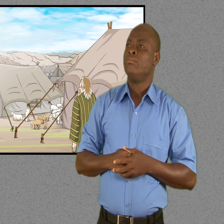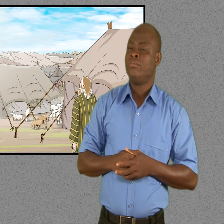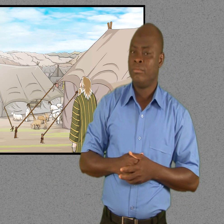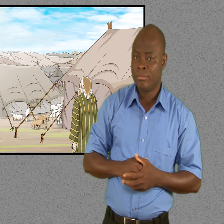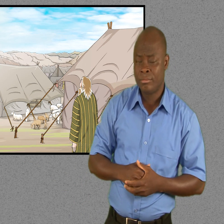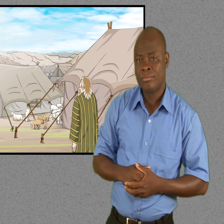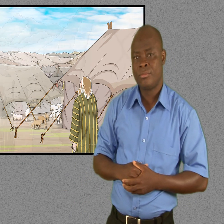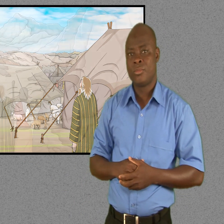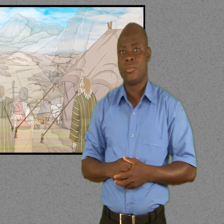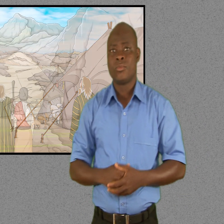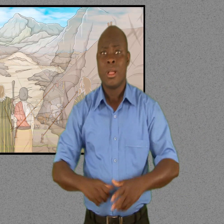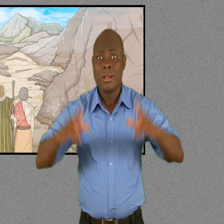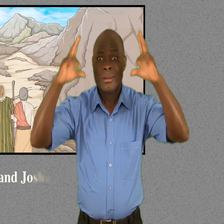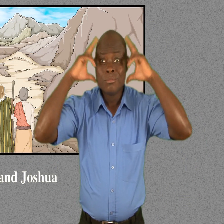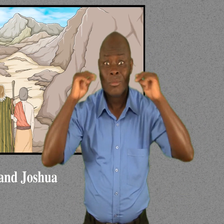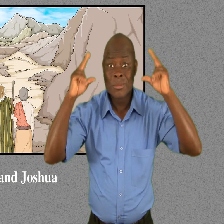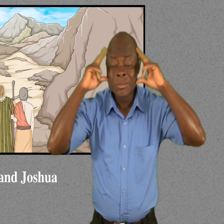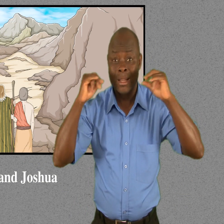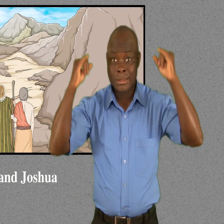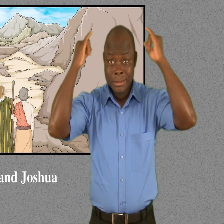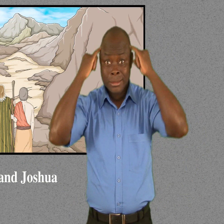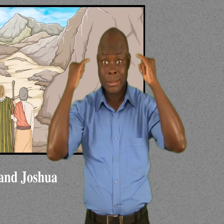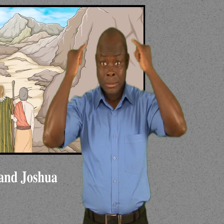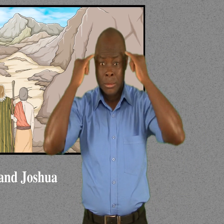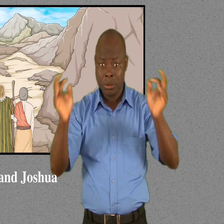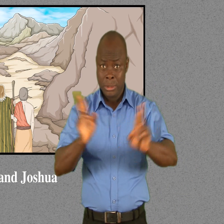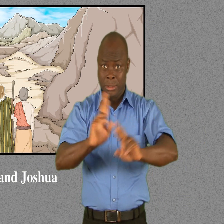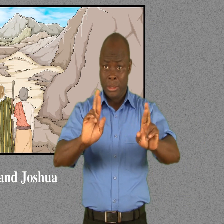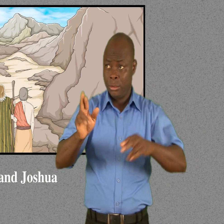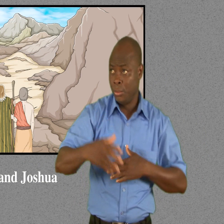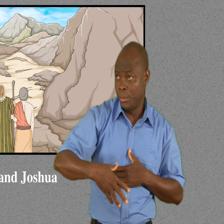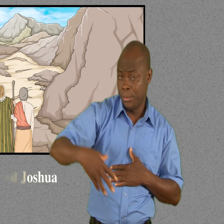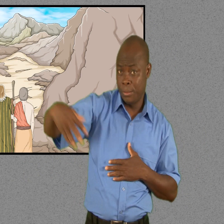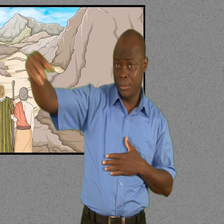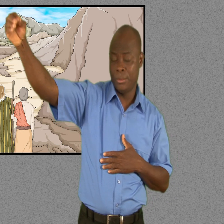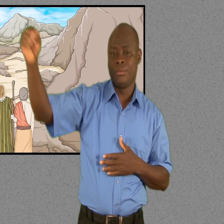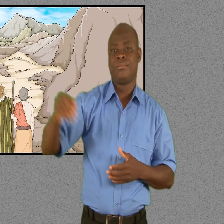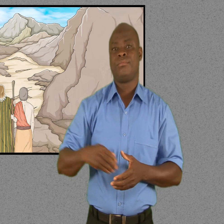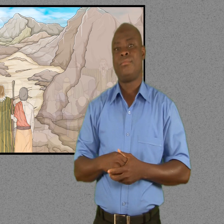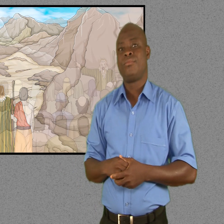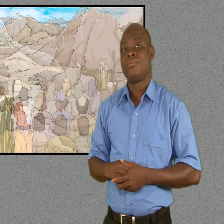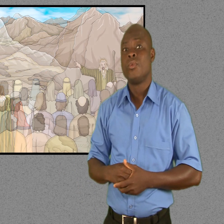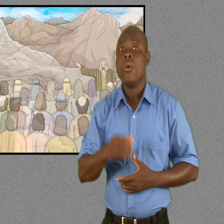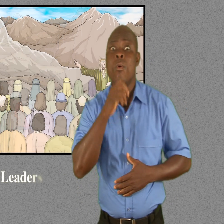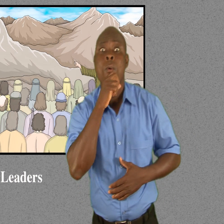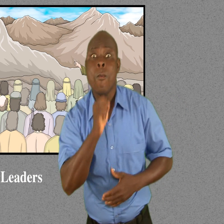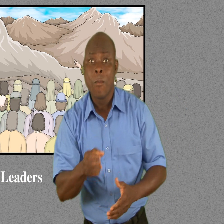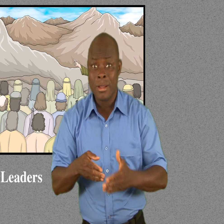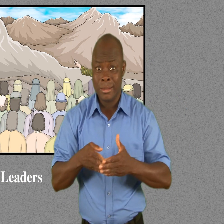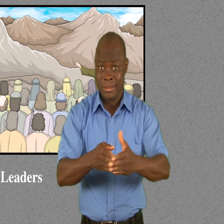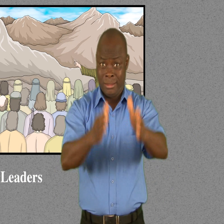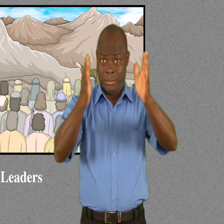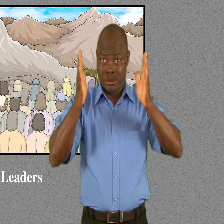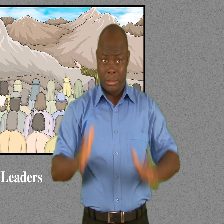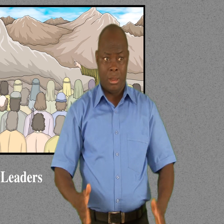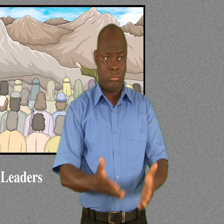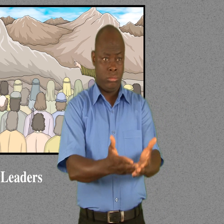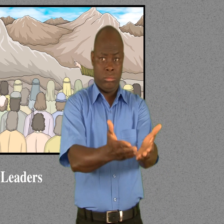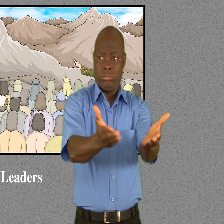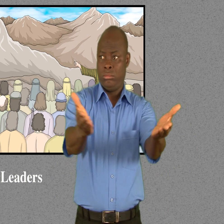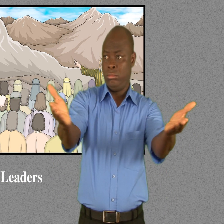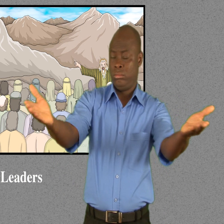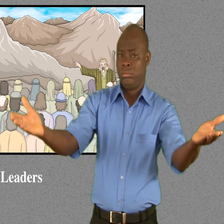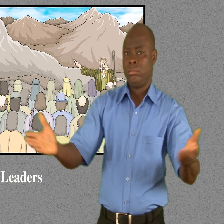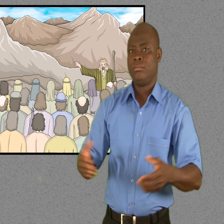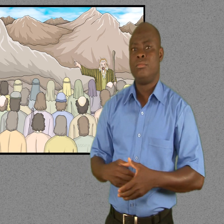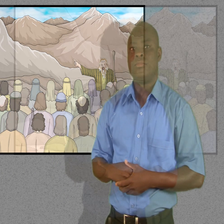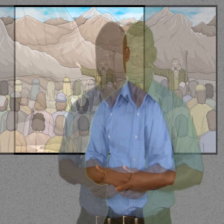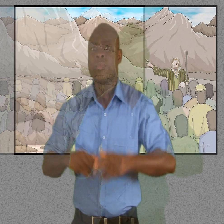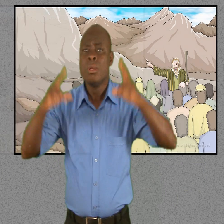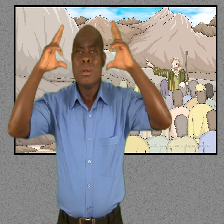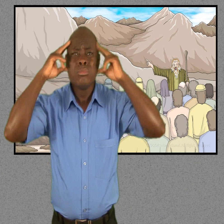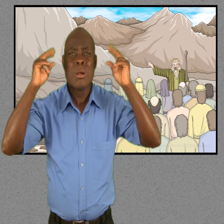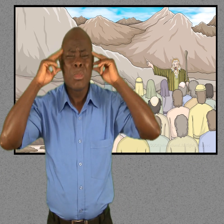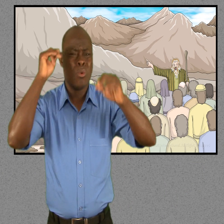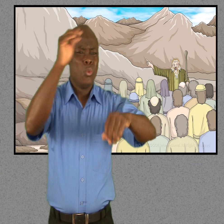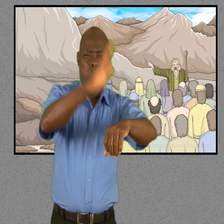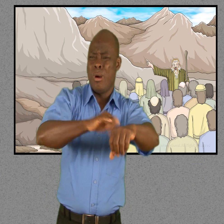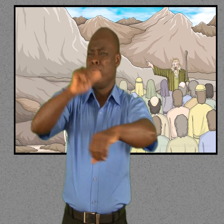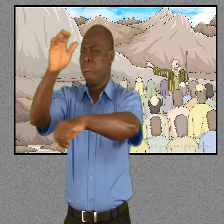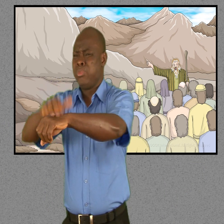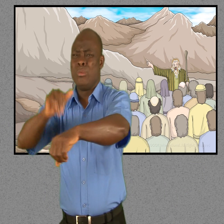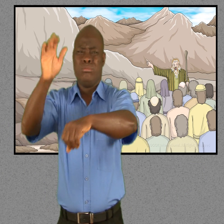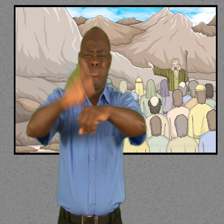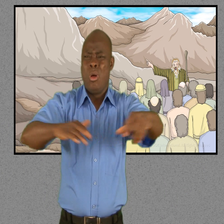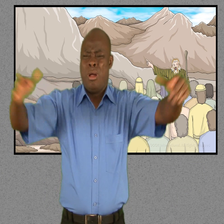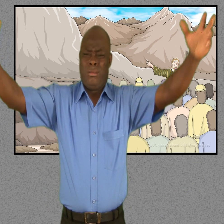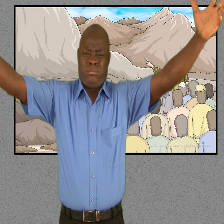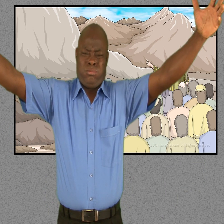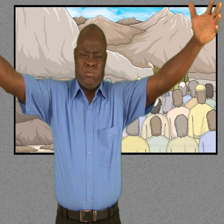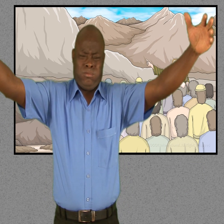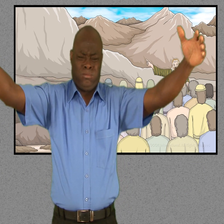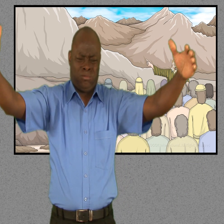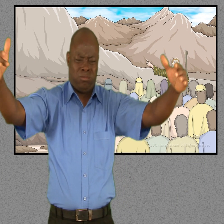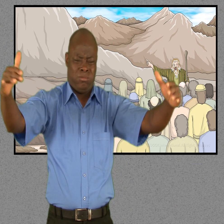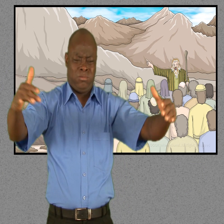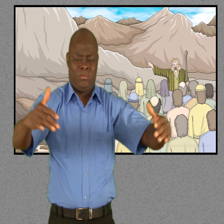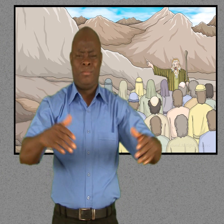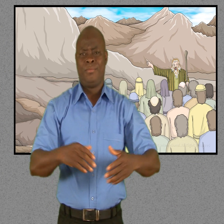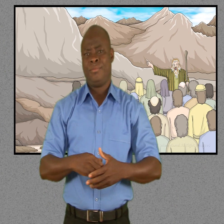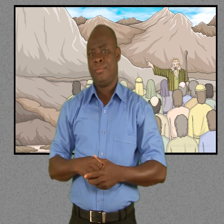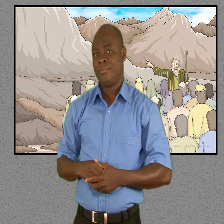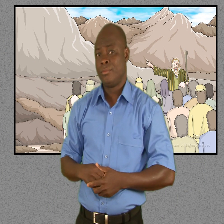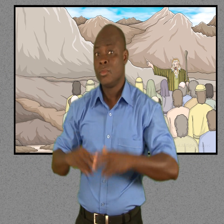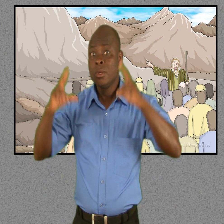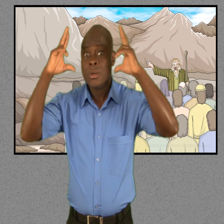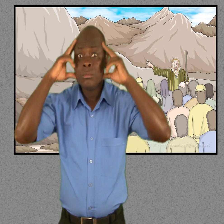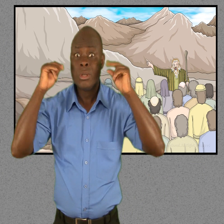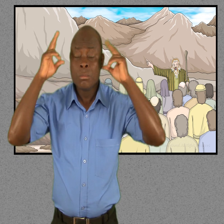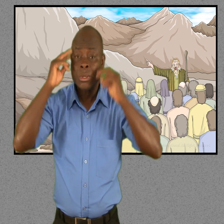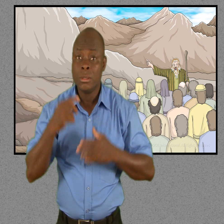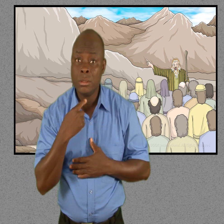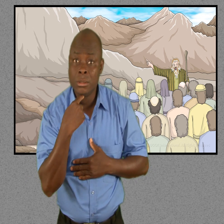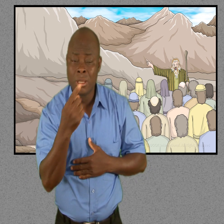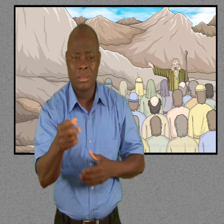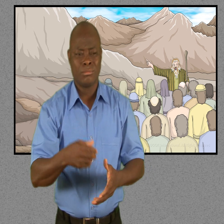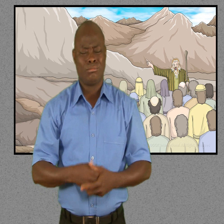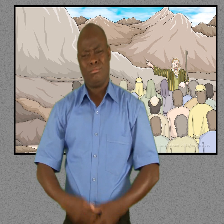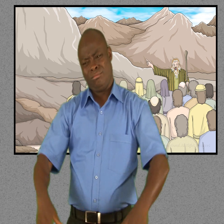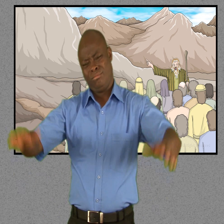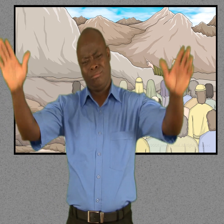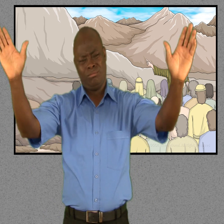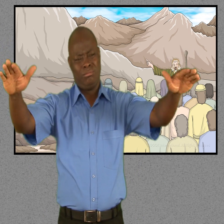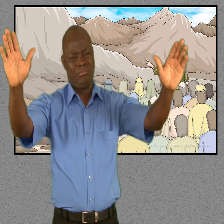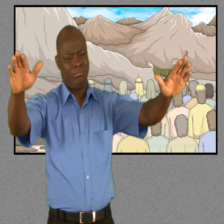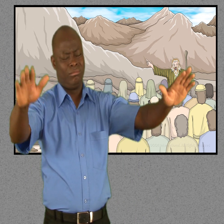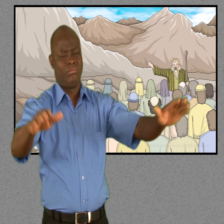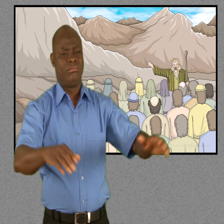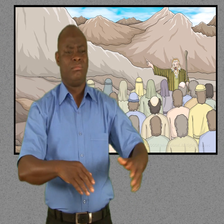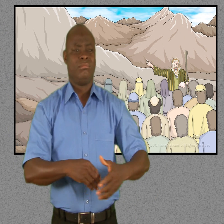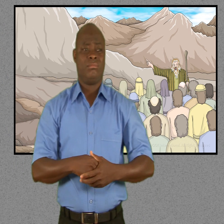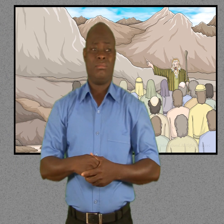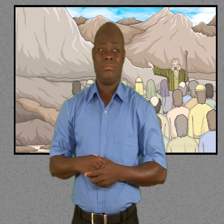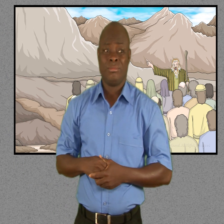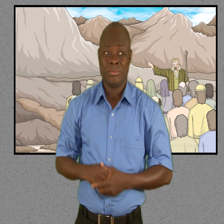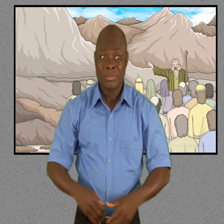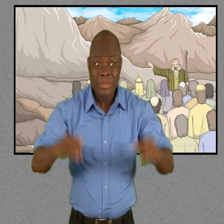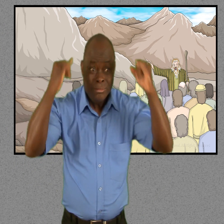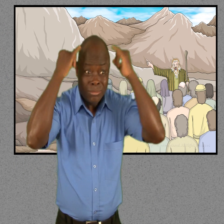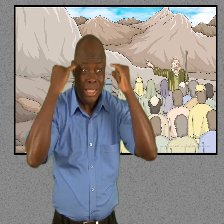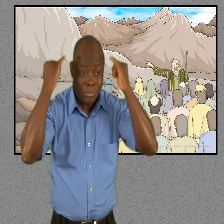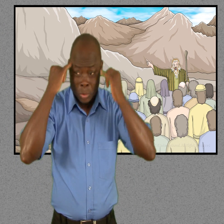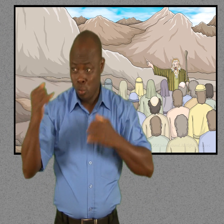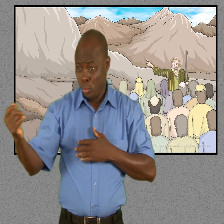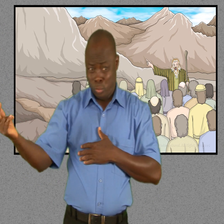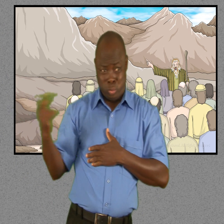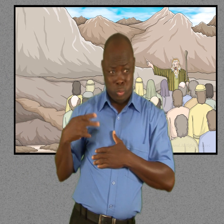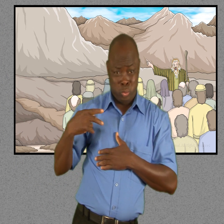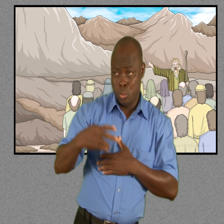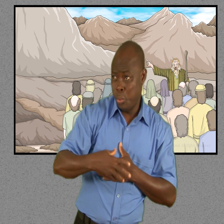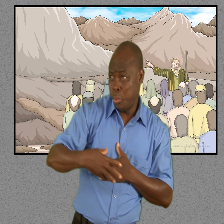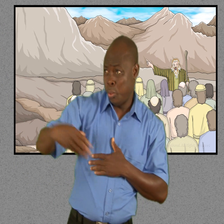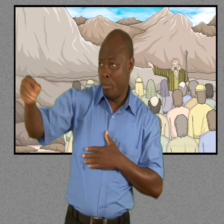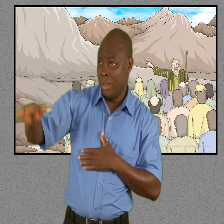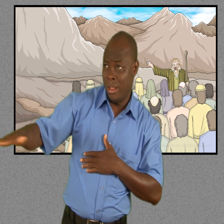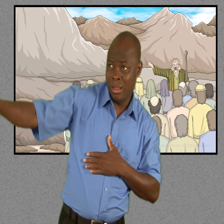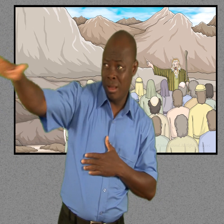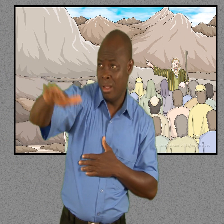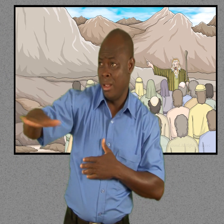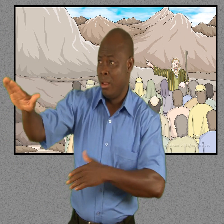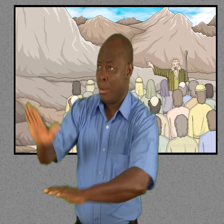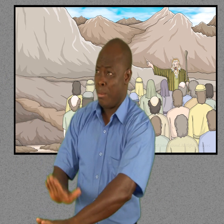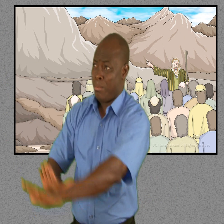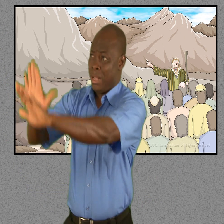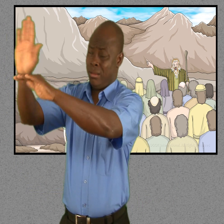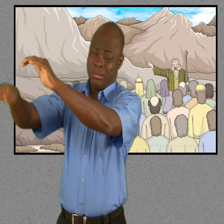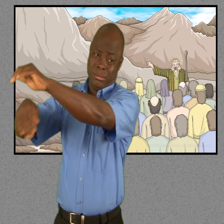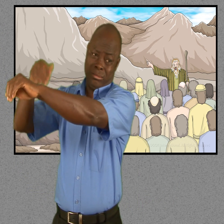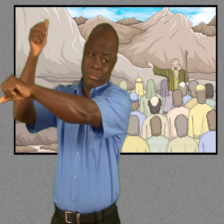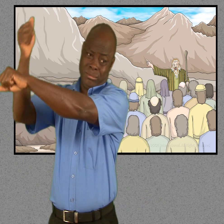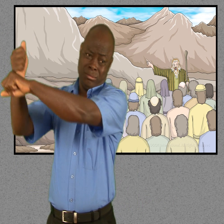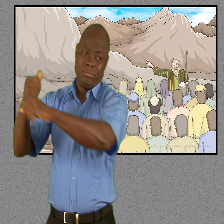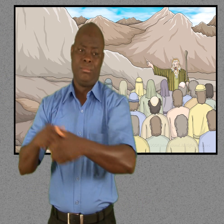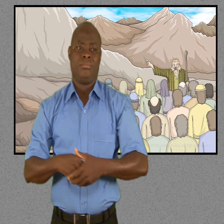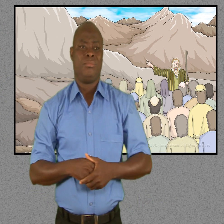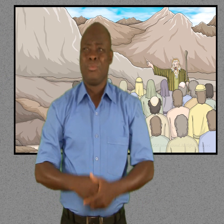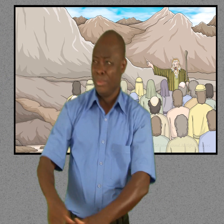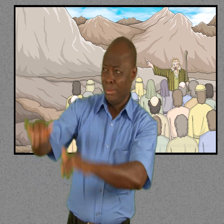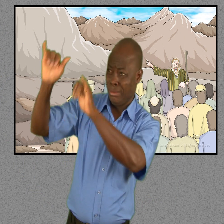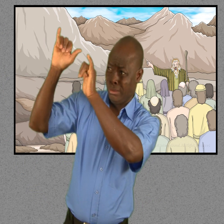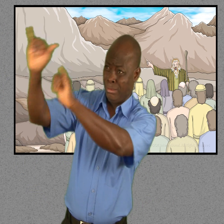So Moses set out with Joshua his attendant and went up on the mountain of God.